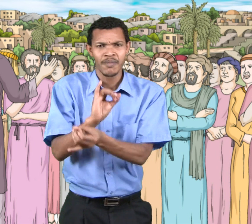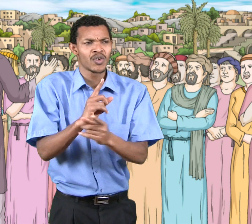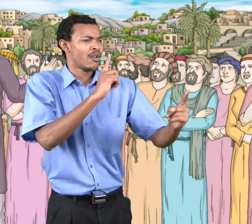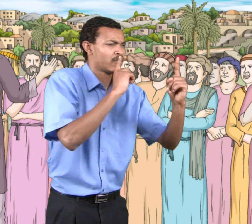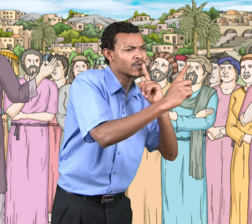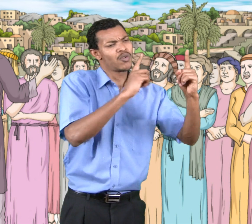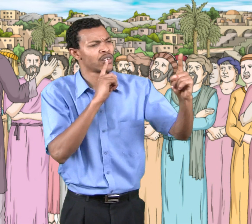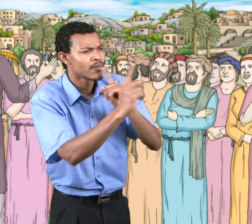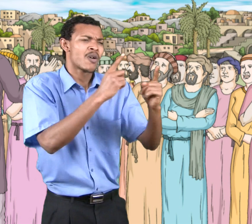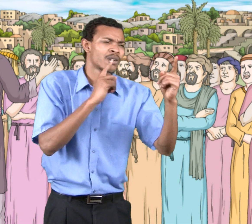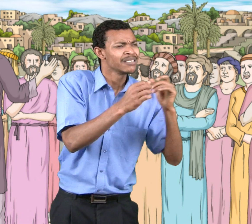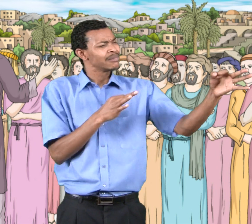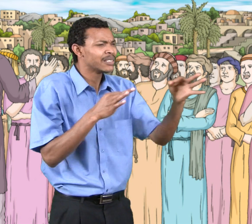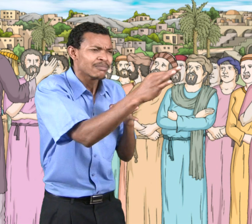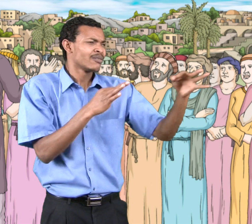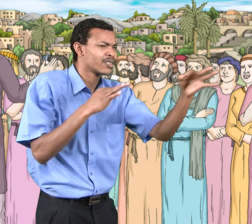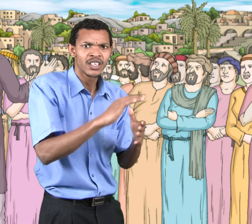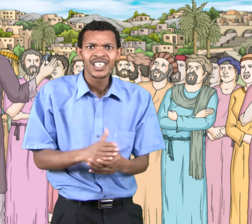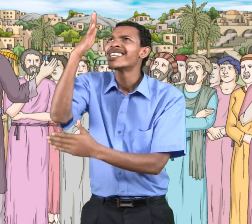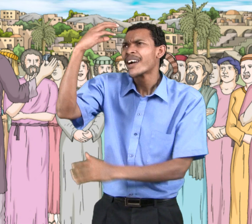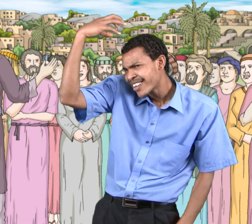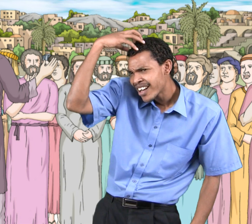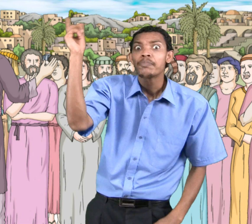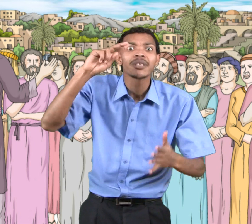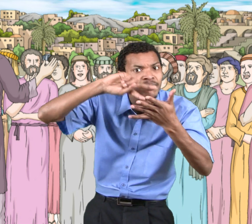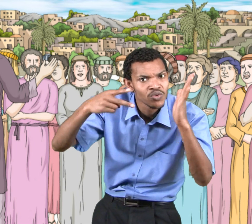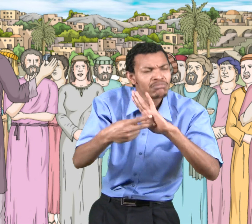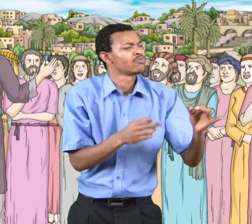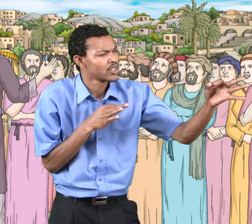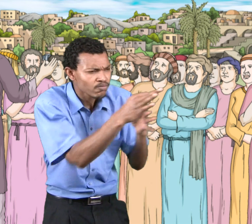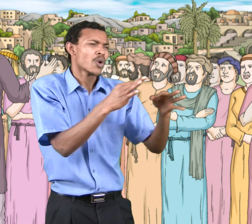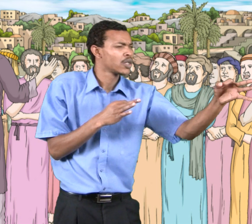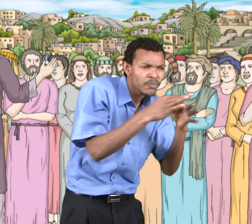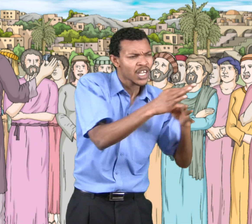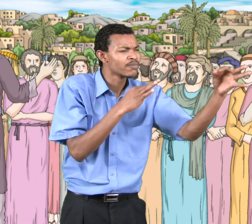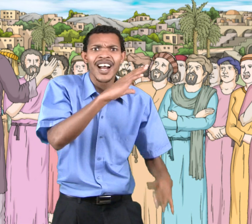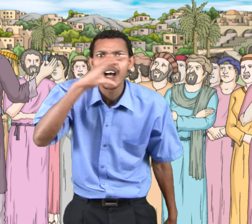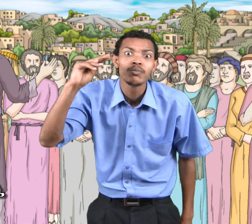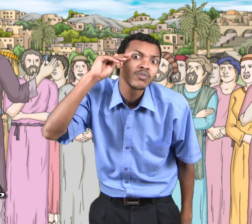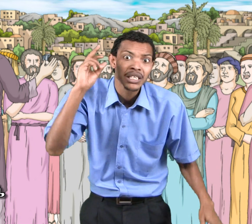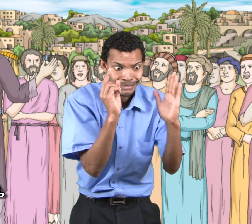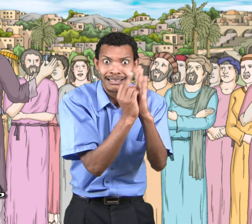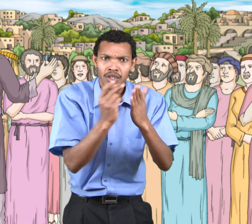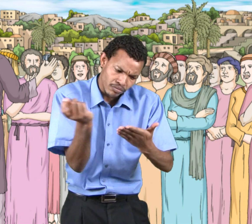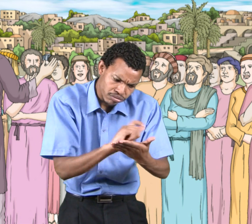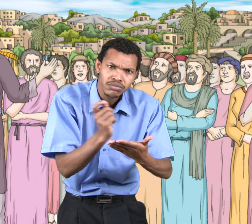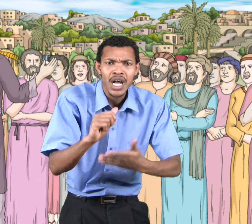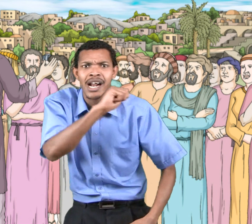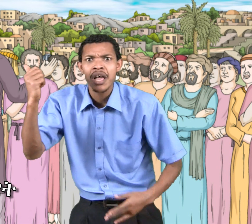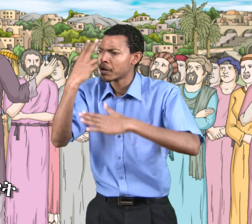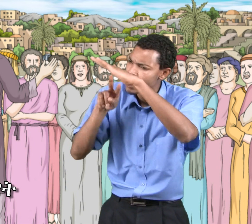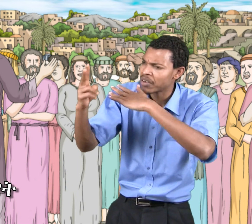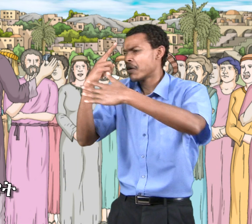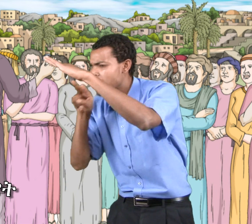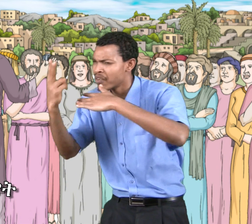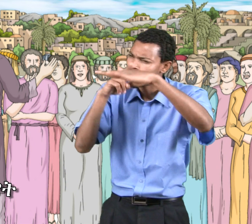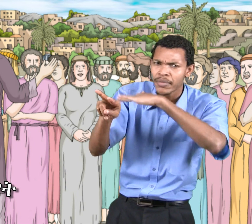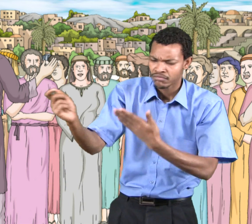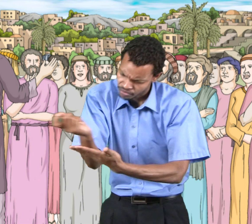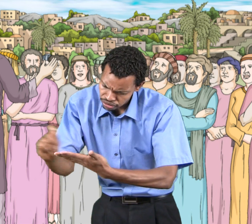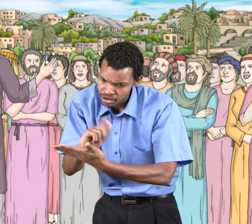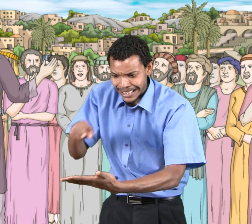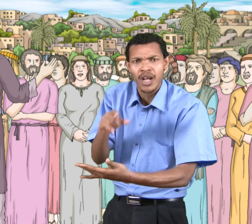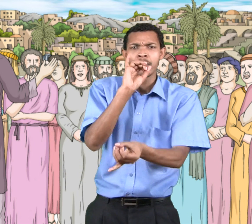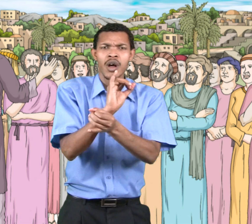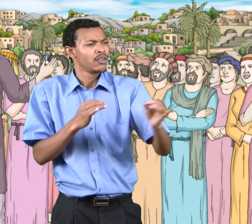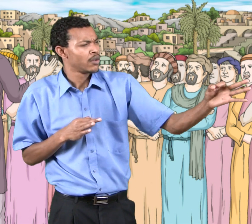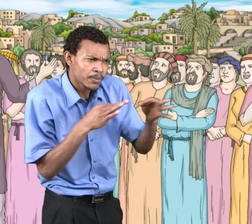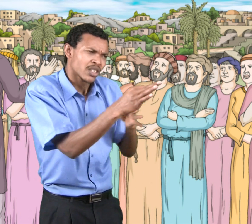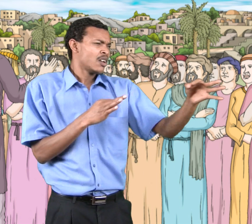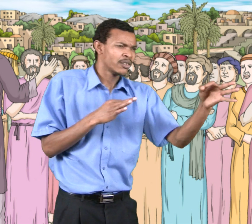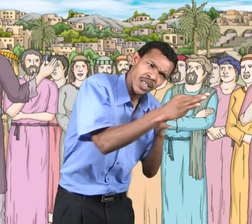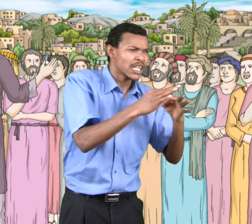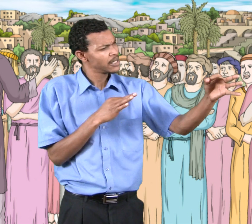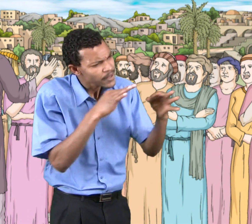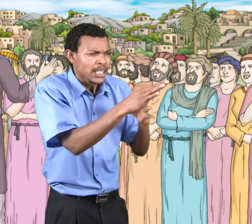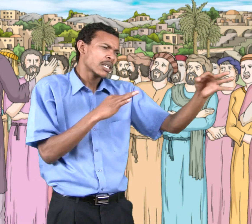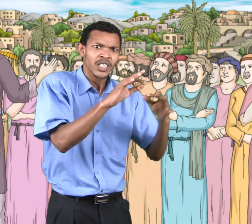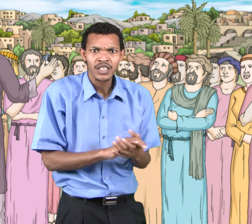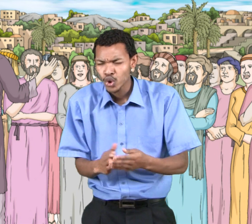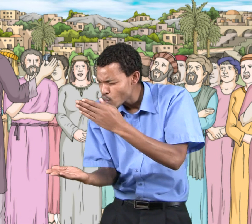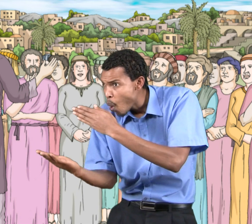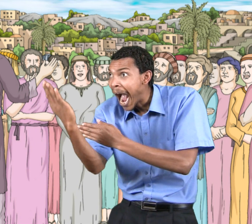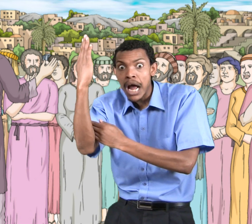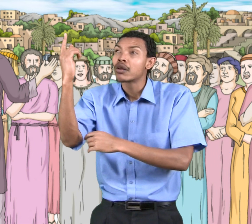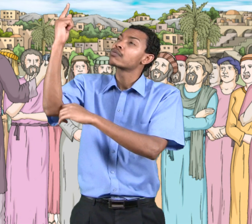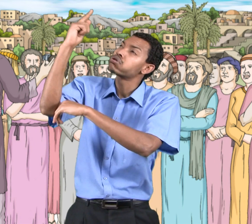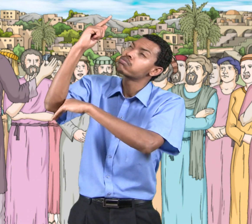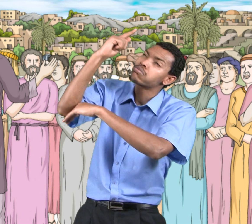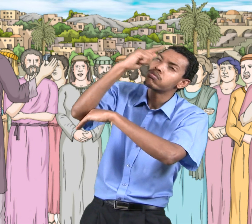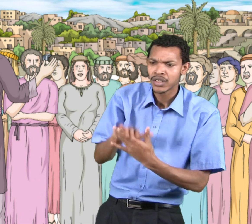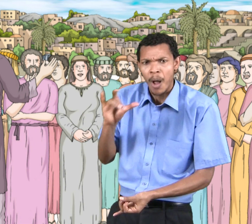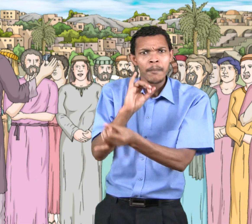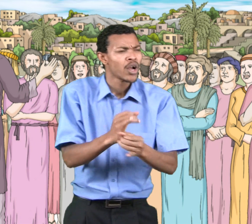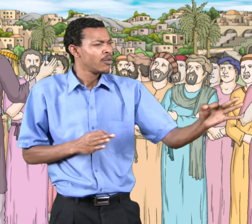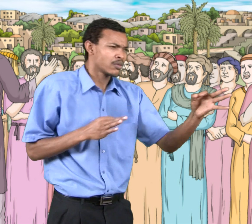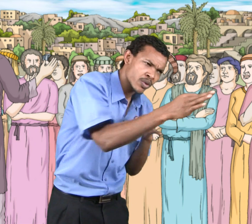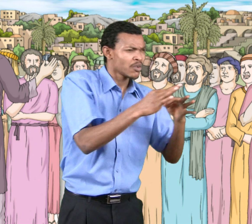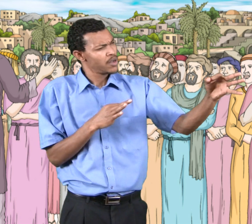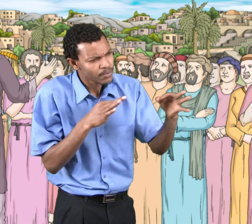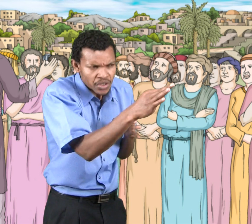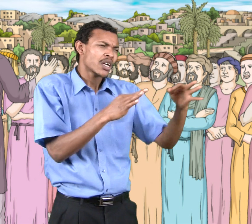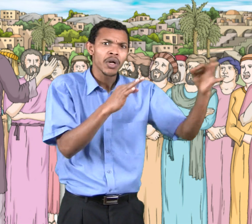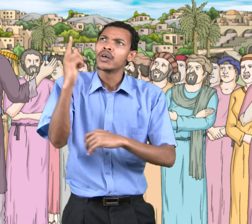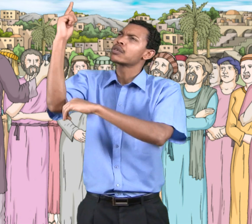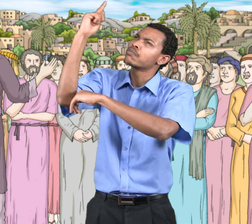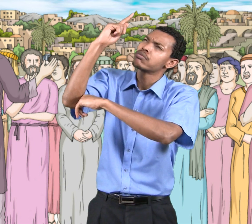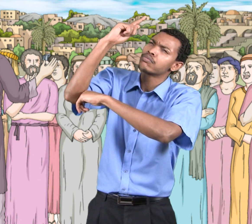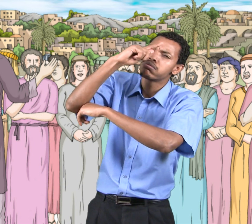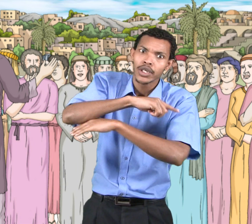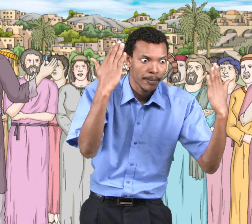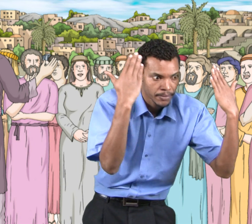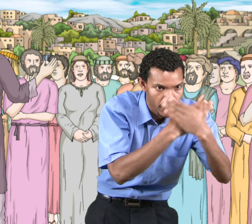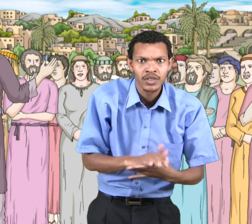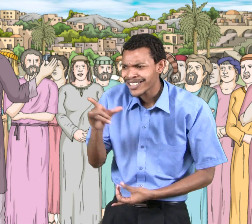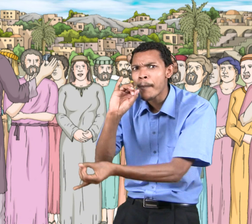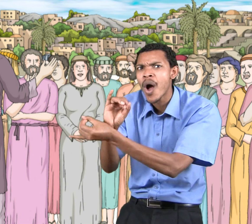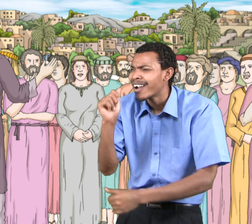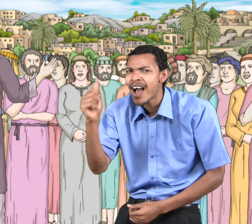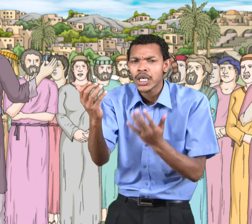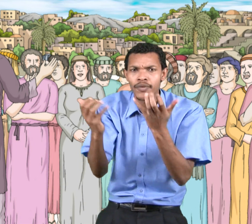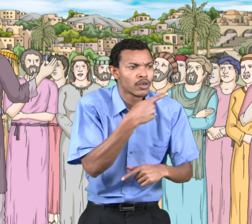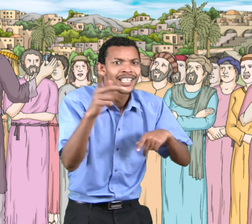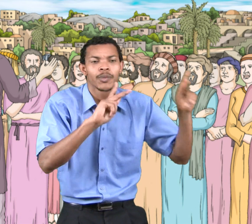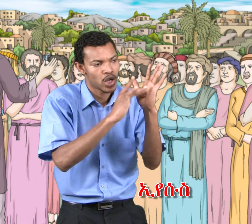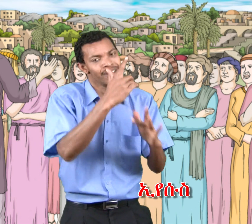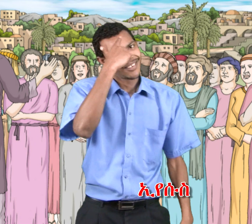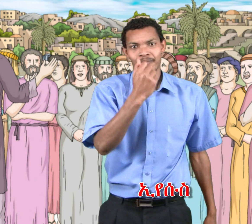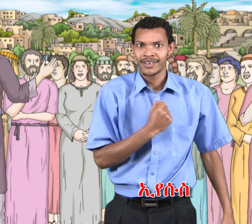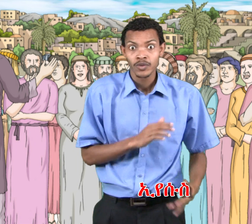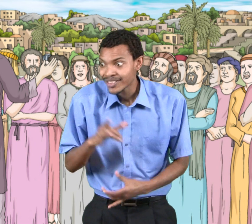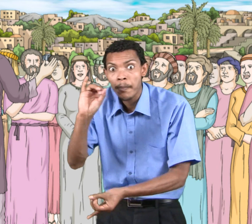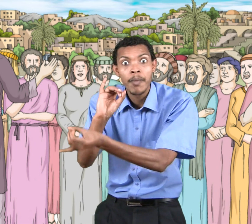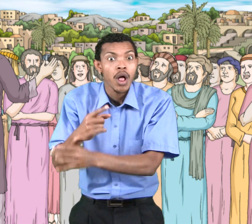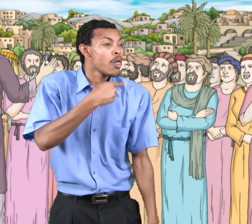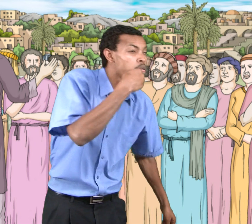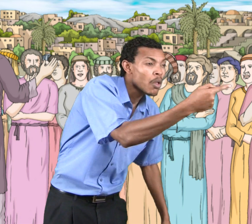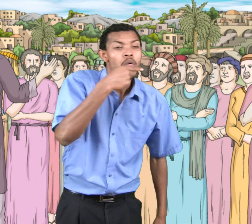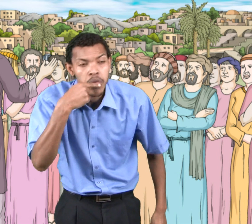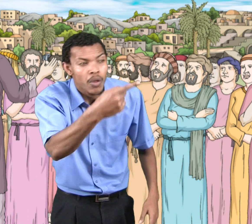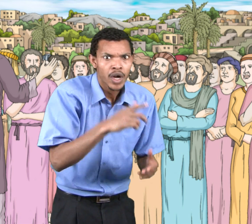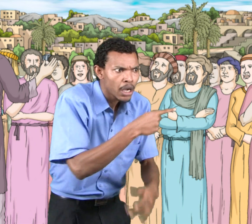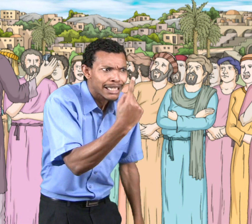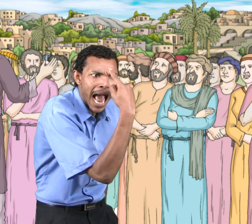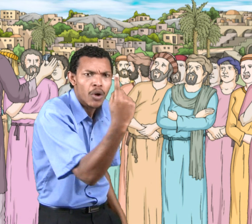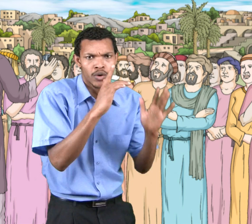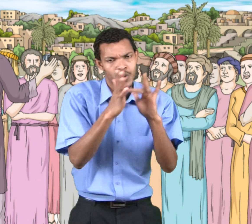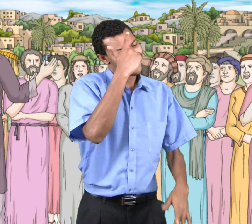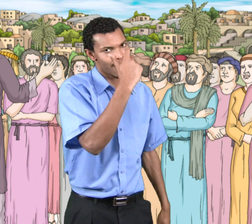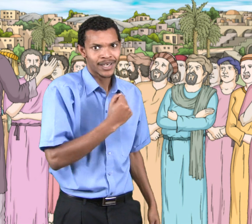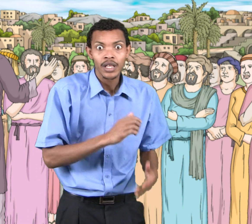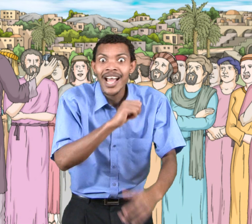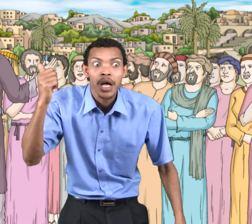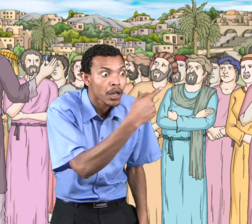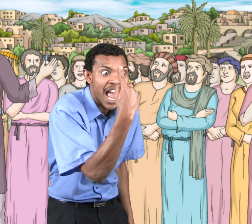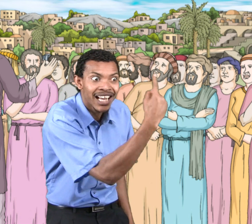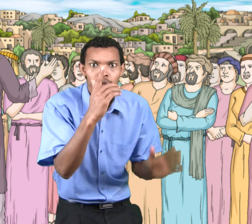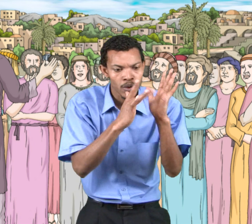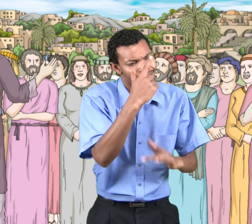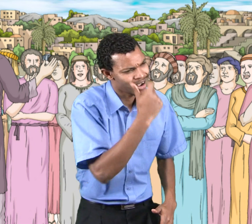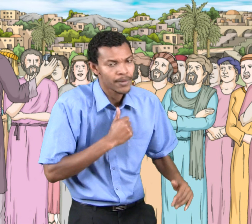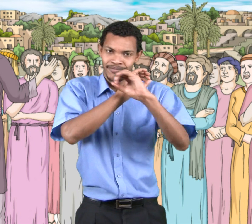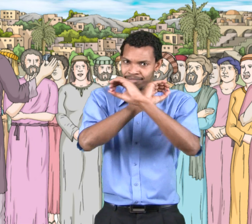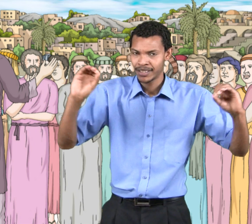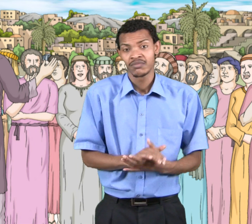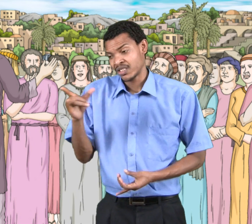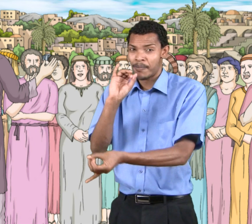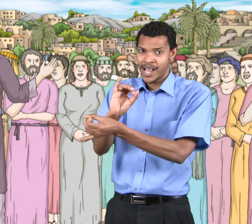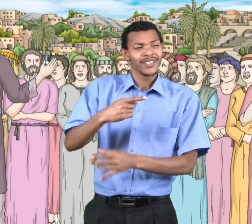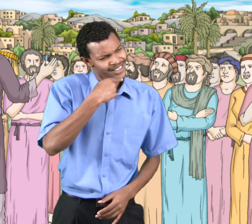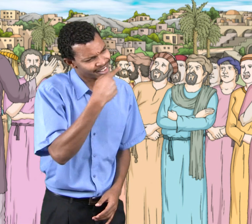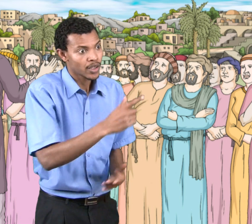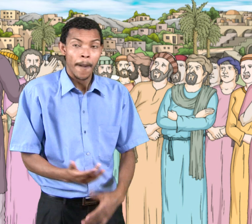He expounded to them from morning to evening, testifying about the kingdom of God and persuading them about Jesus from the Law of Moses and the Prophets.